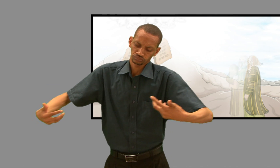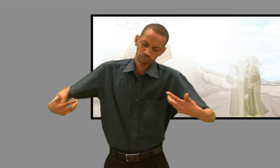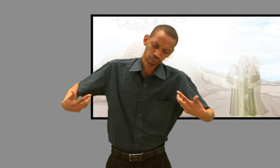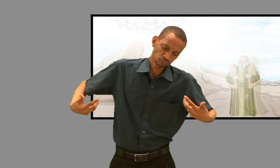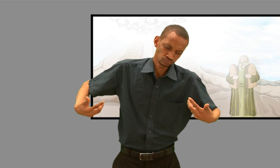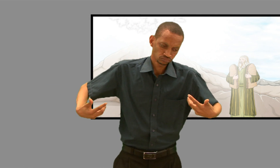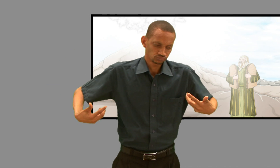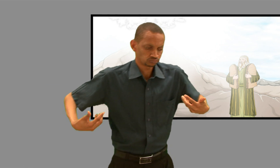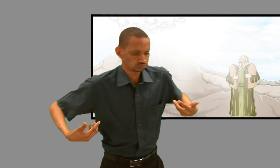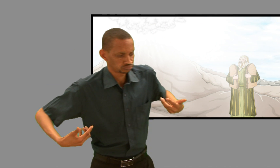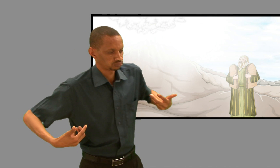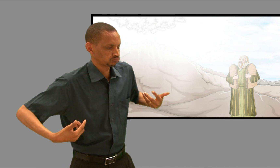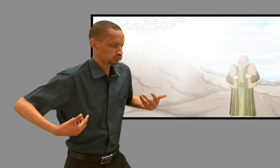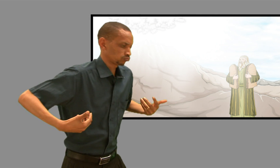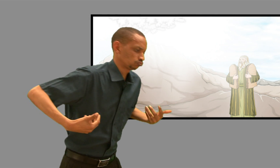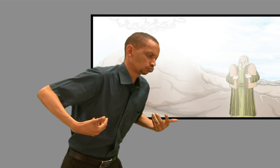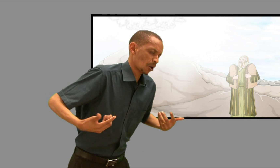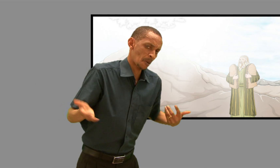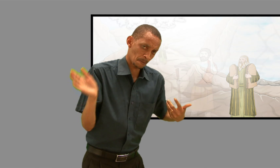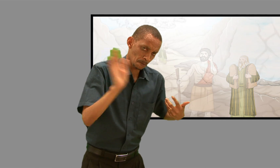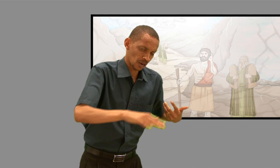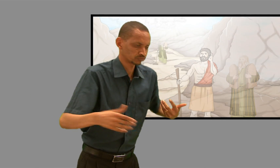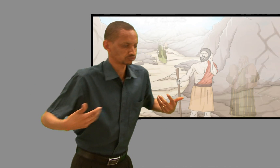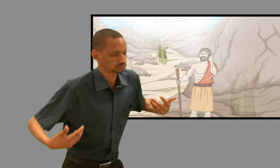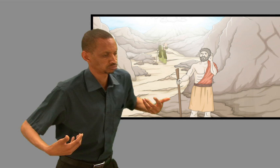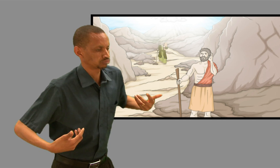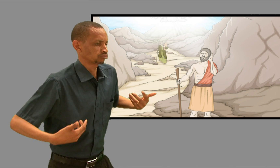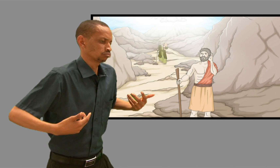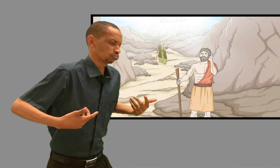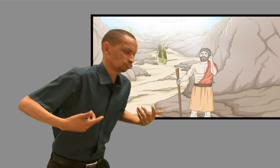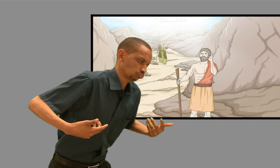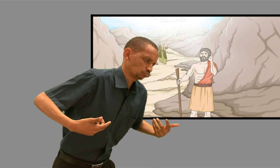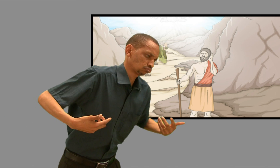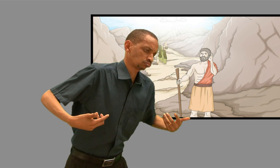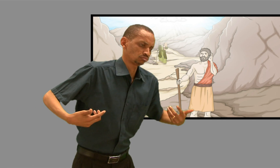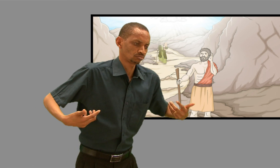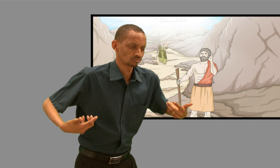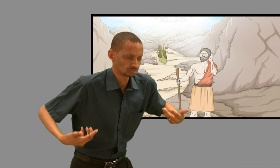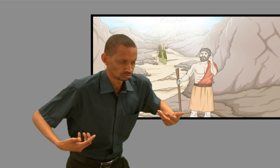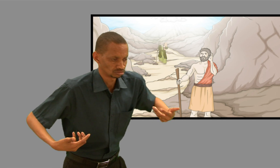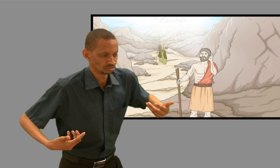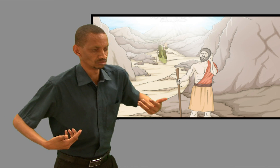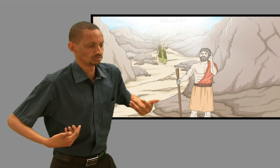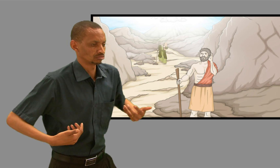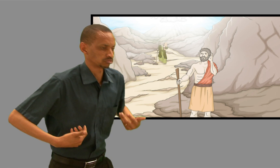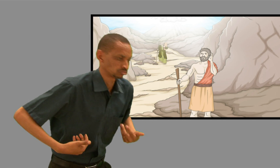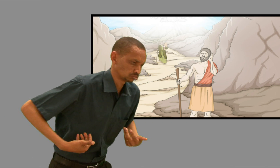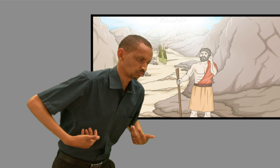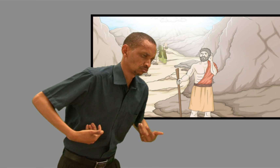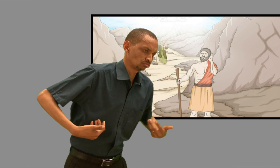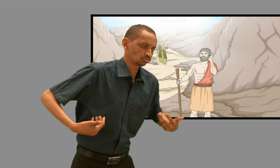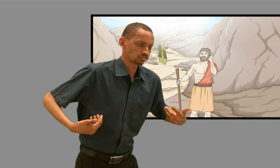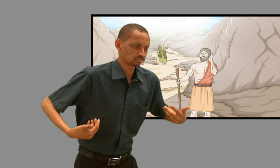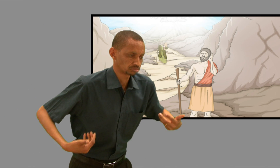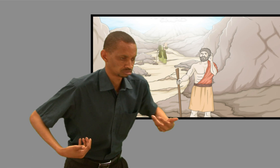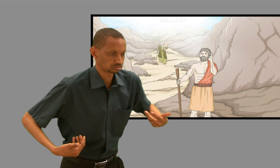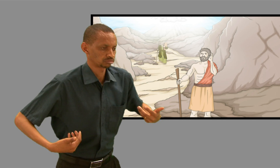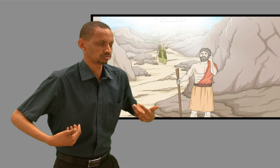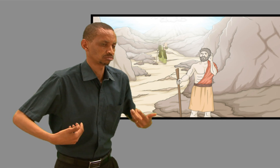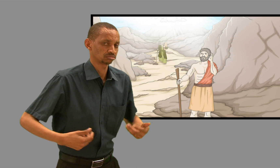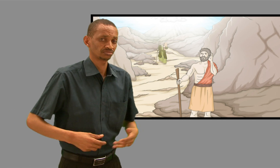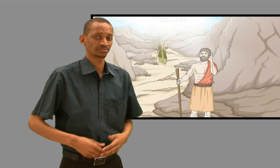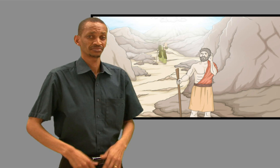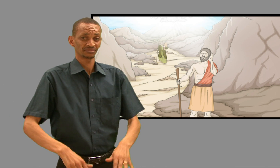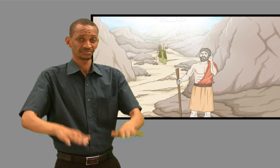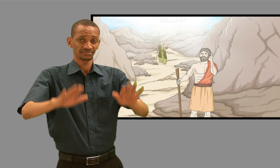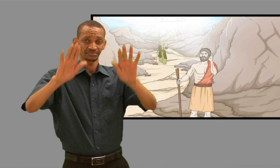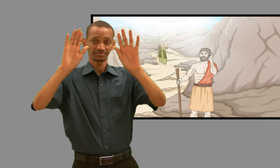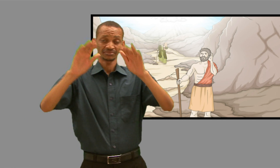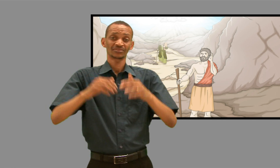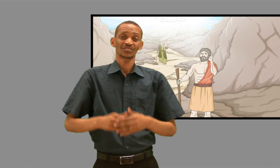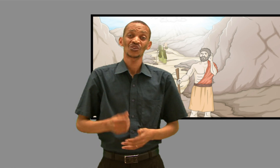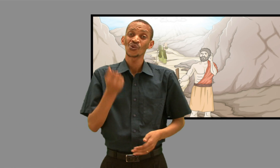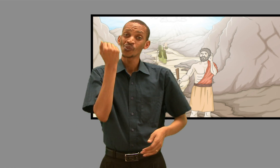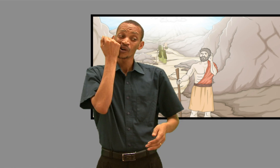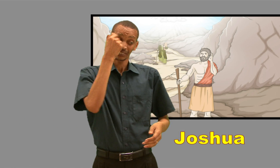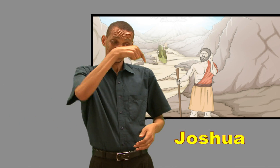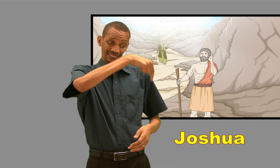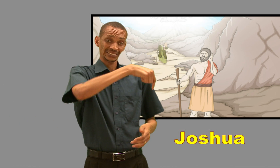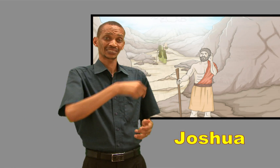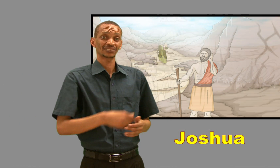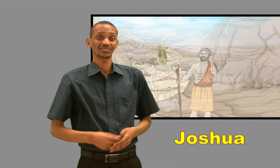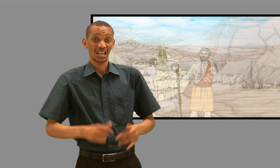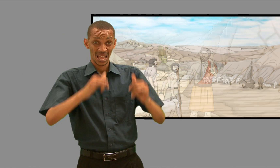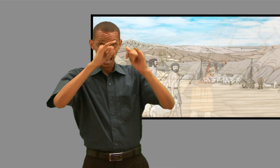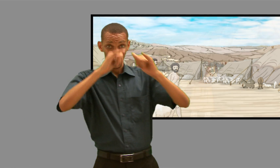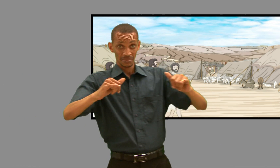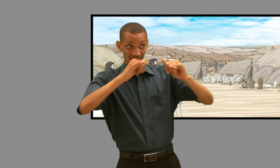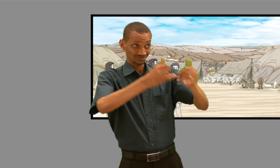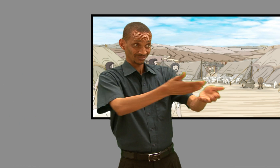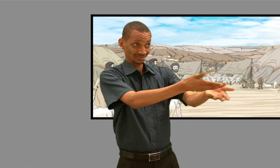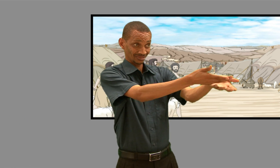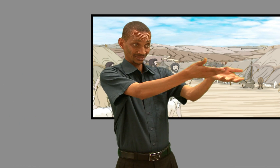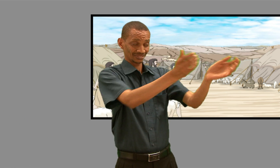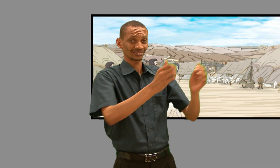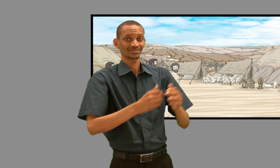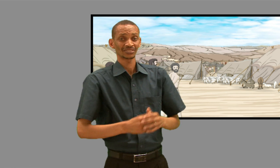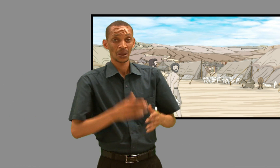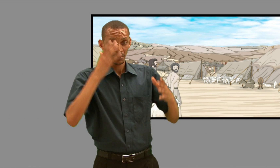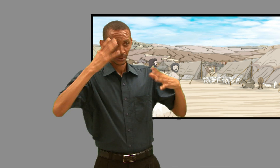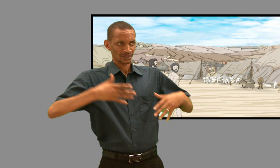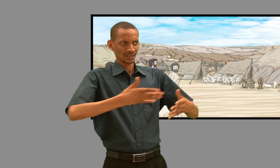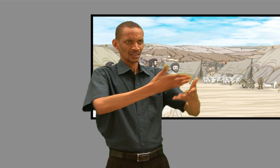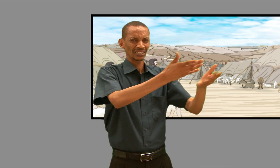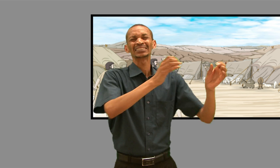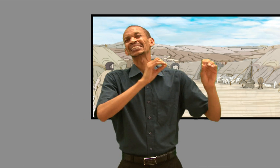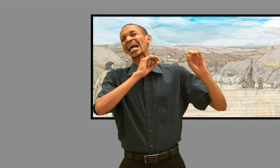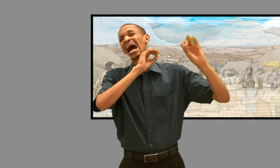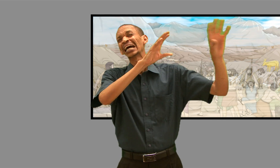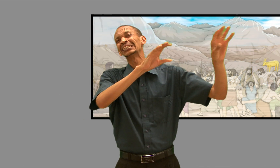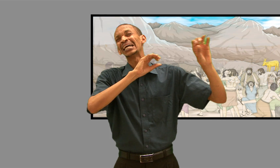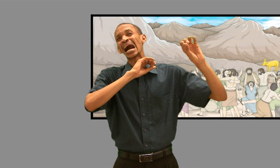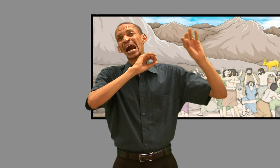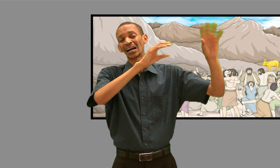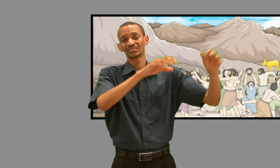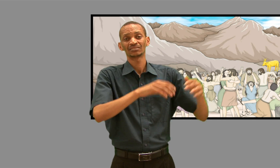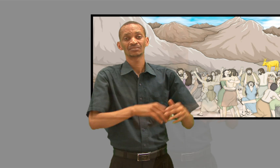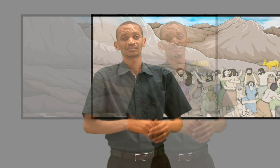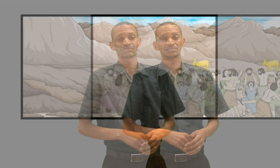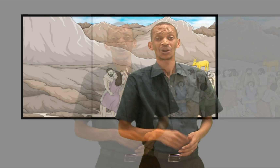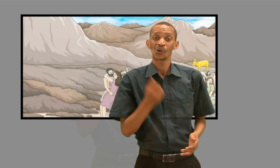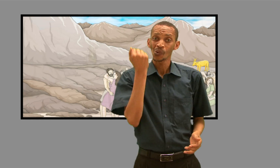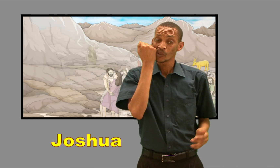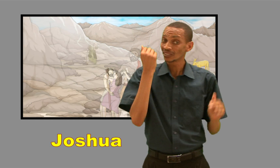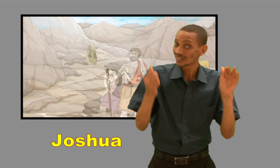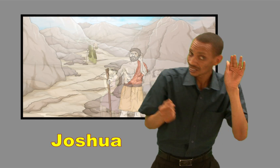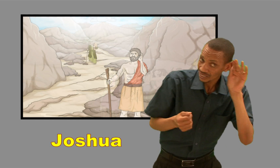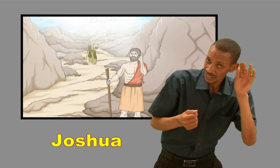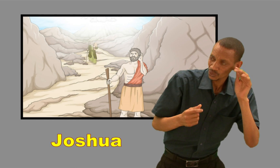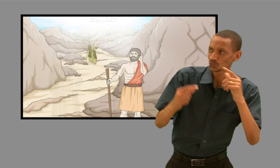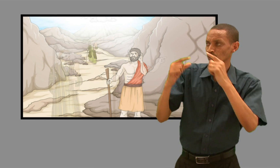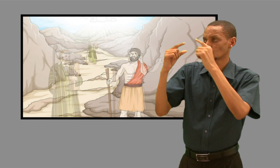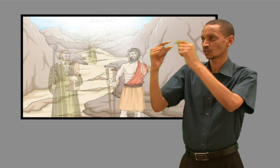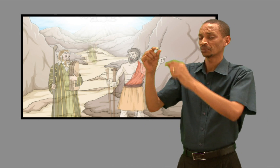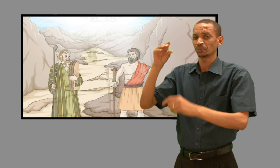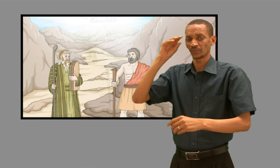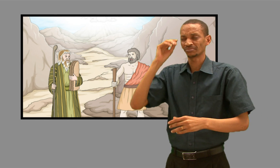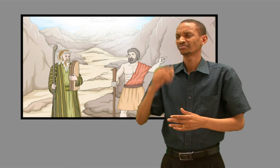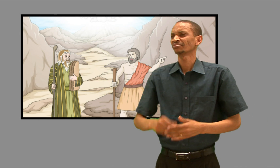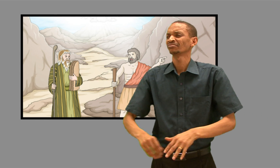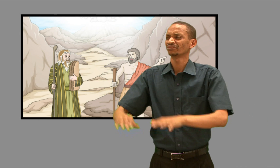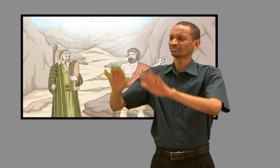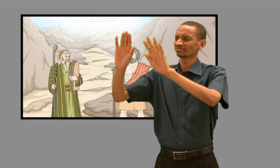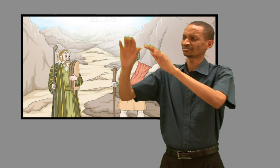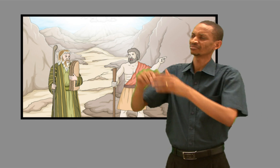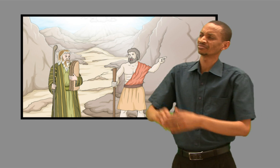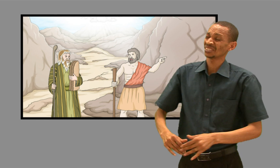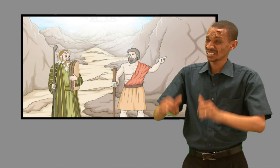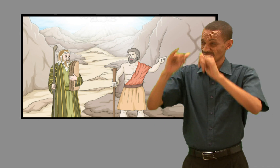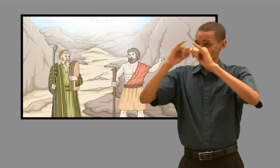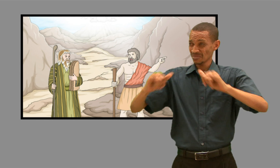When Joshua heard the sound of the people shouting, he said to Moses, “The sound of war is in the camp.”